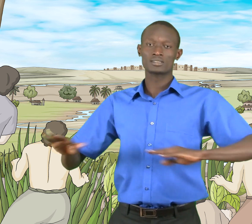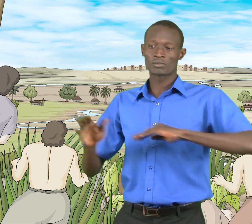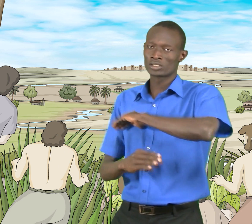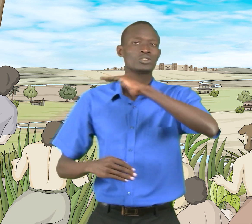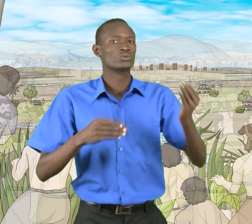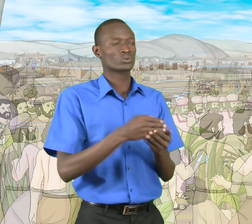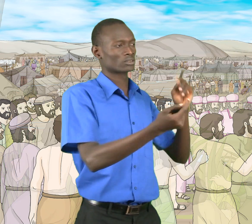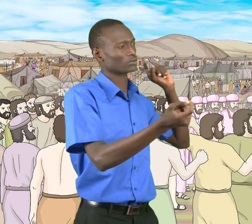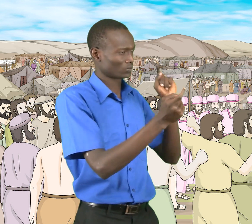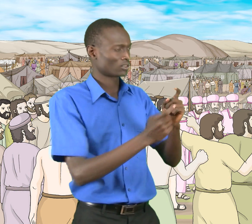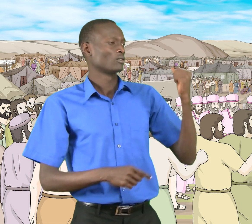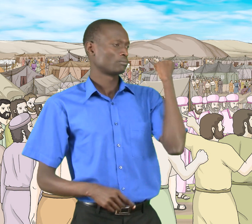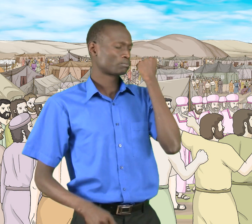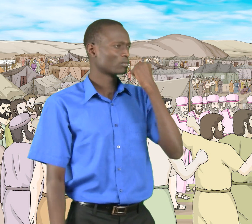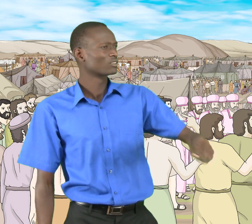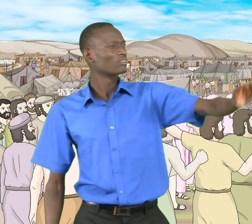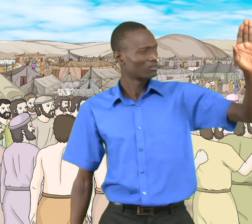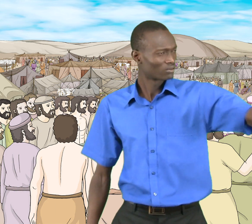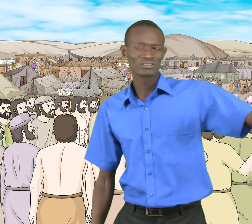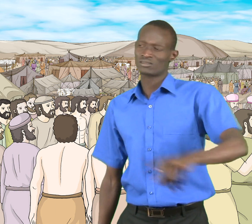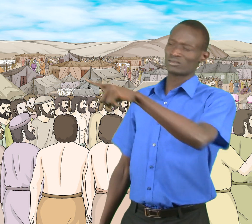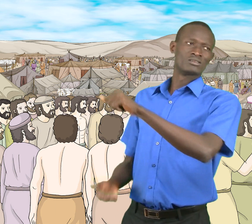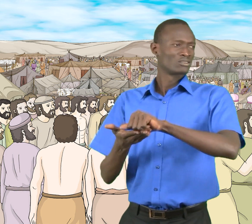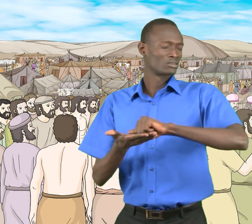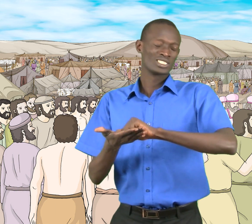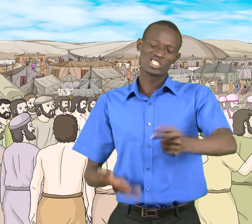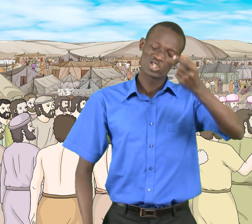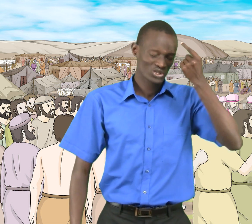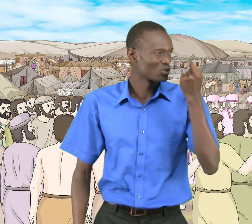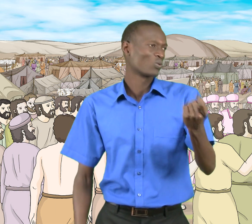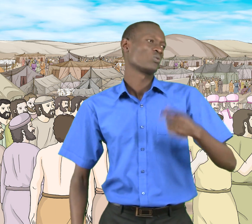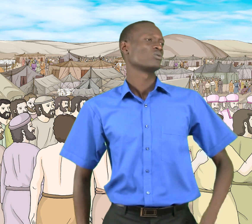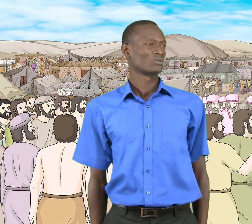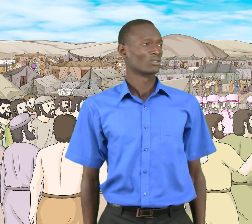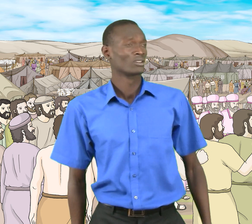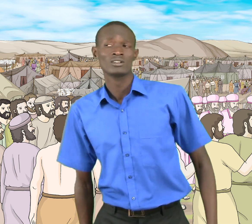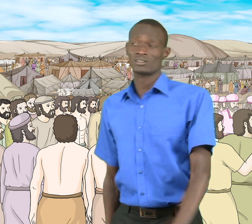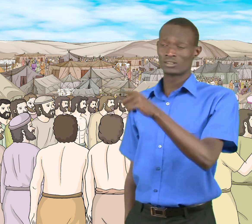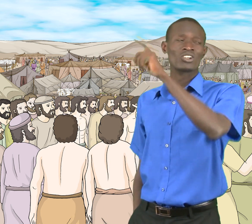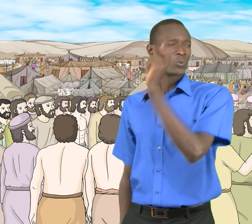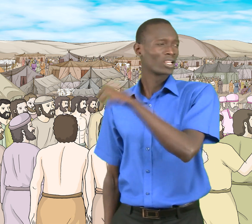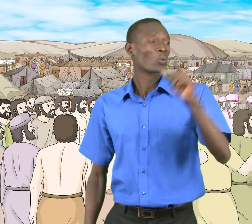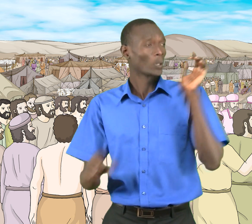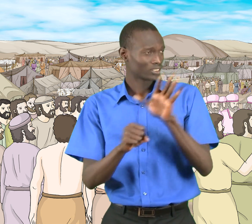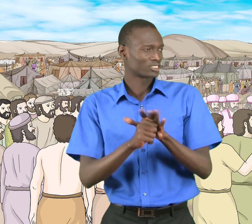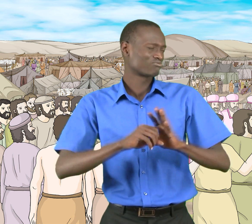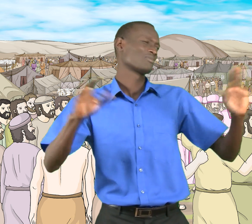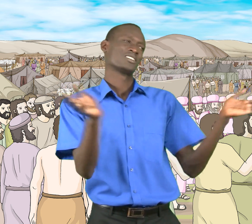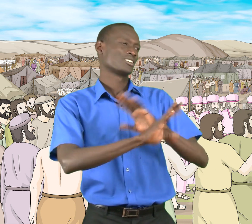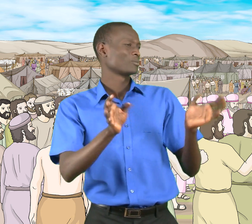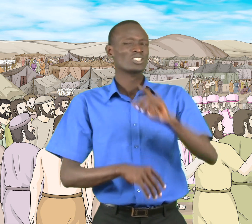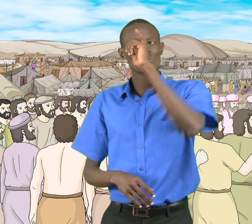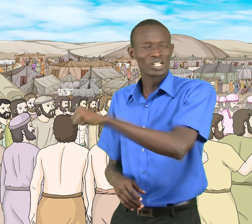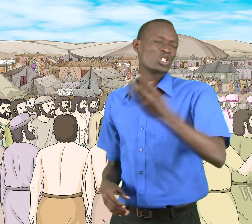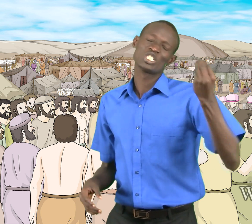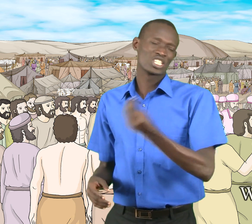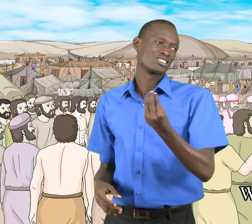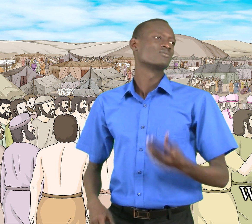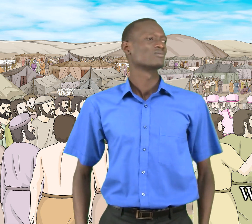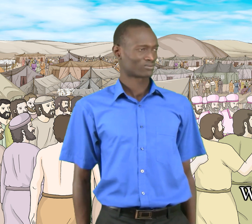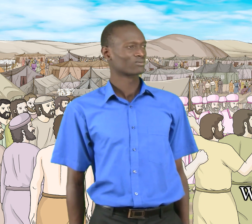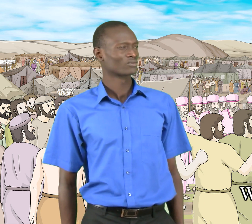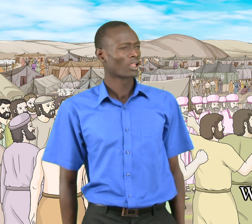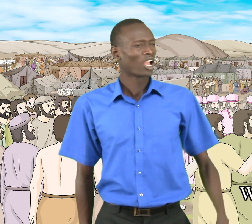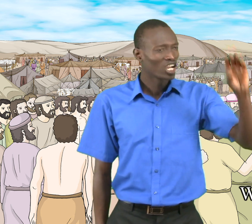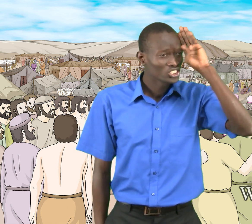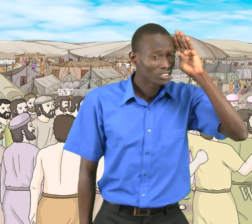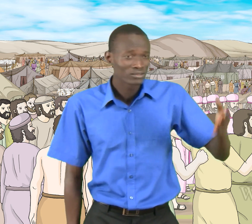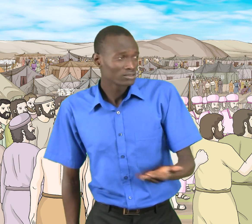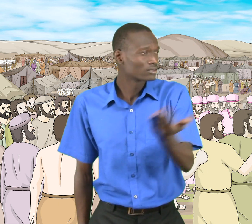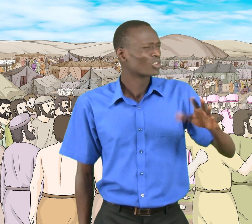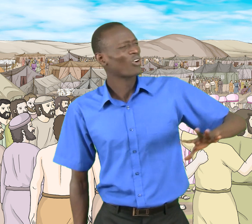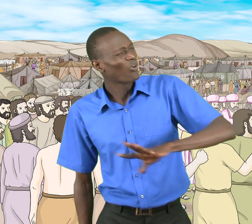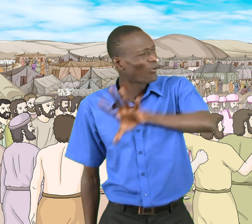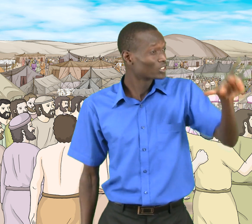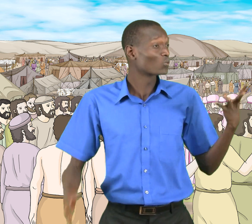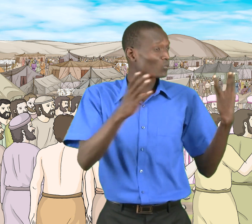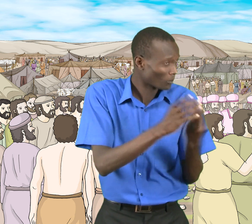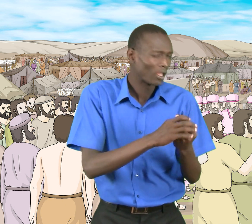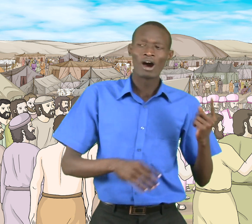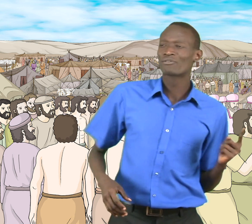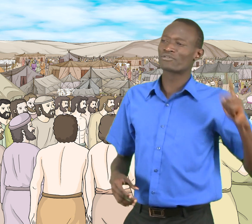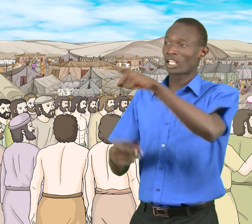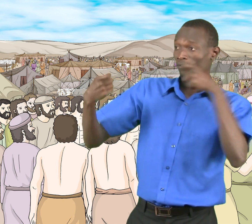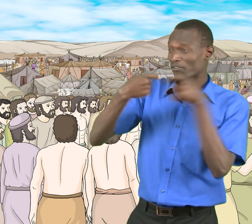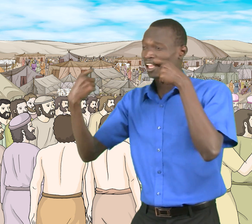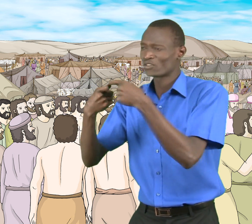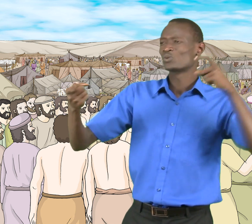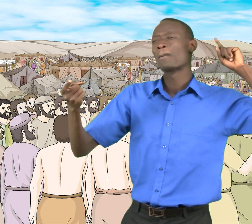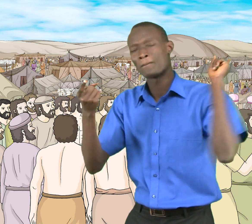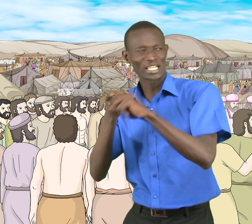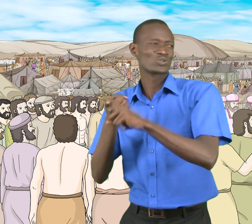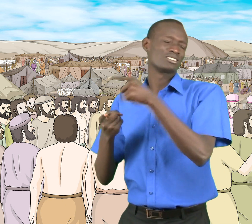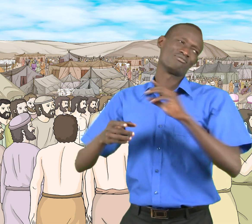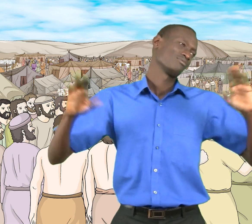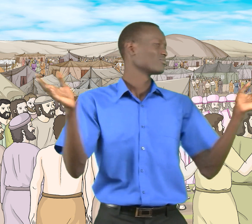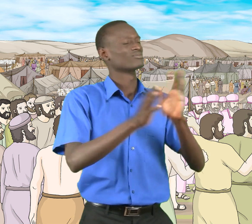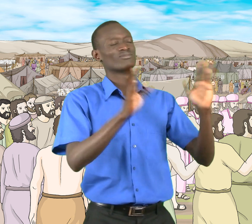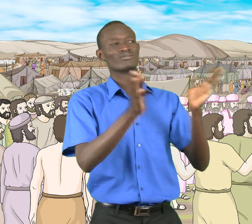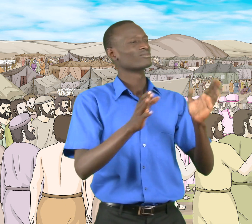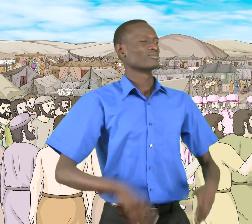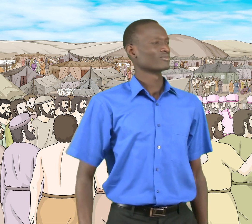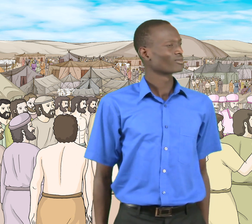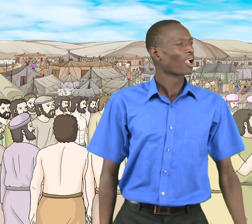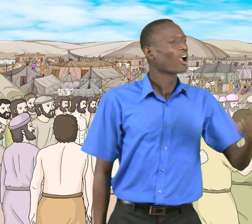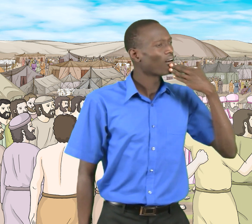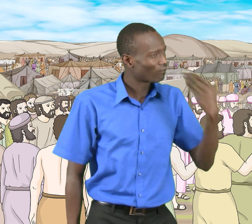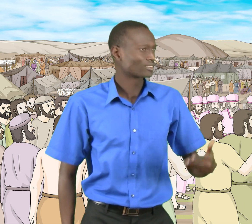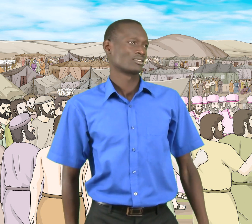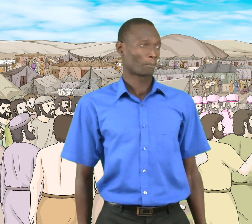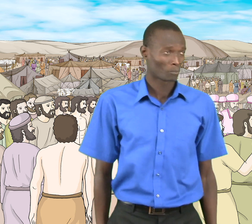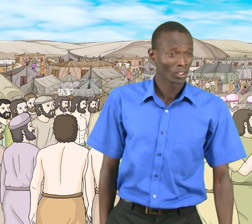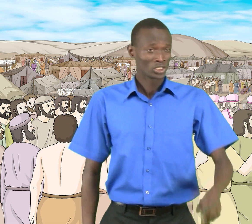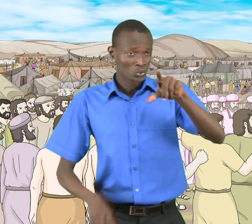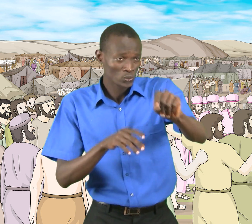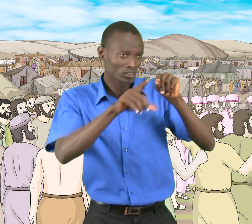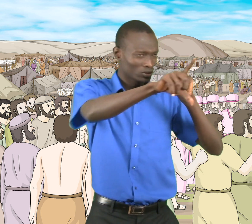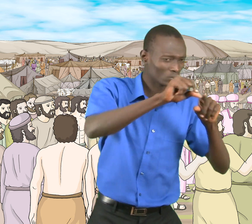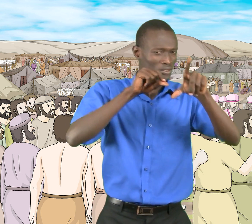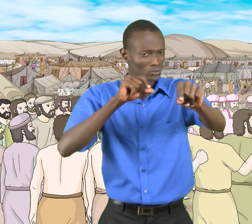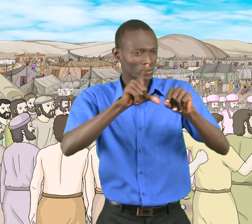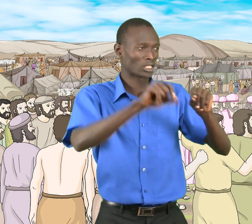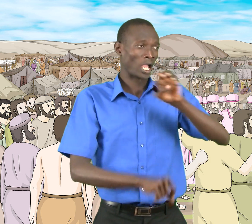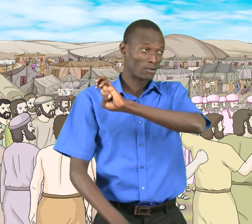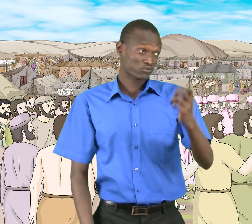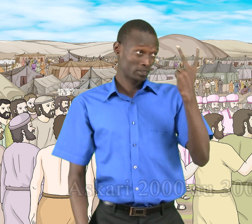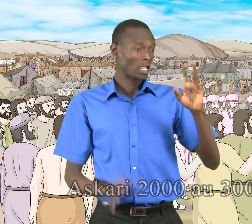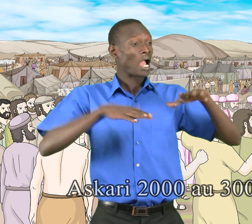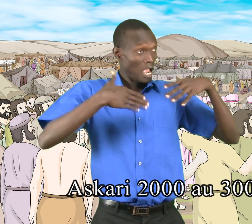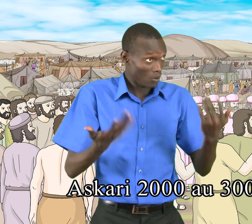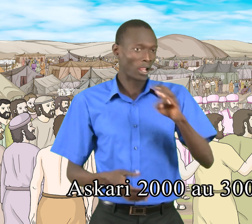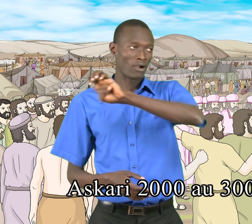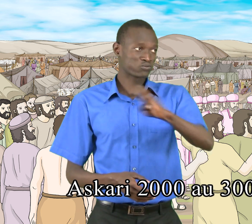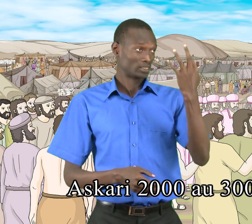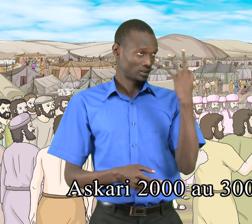On returning to Joshua, they reported, “There is no need to send all the people;